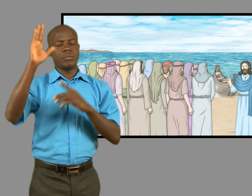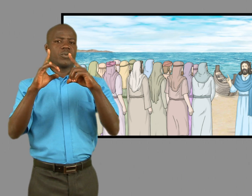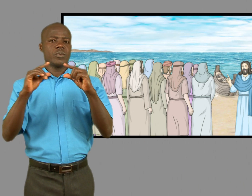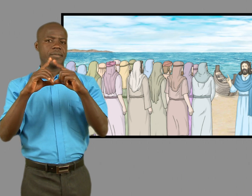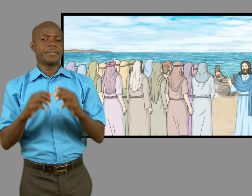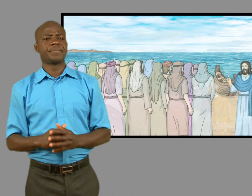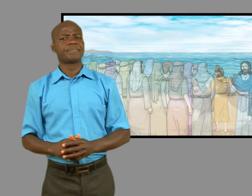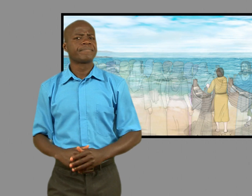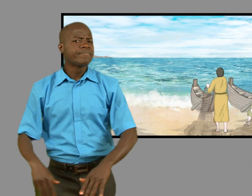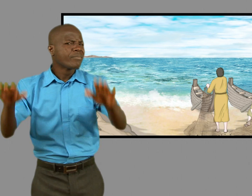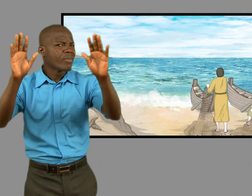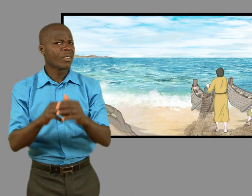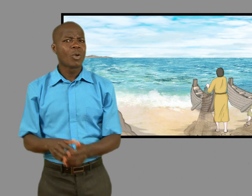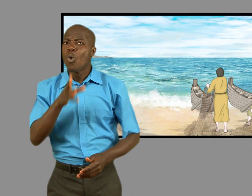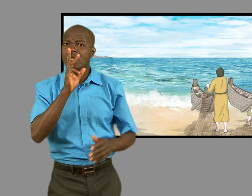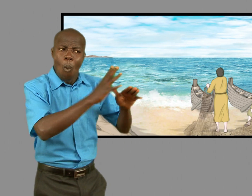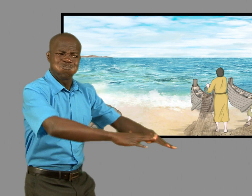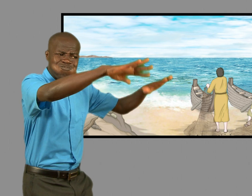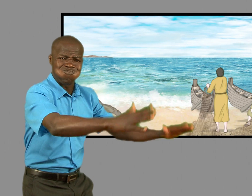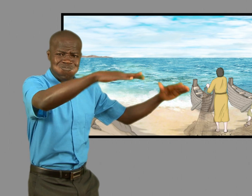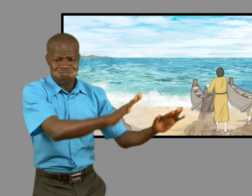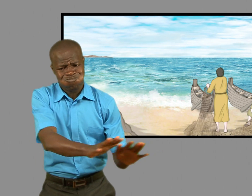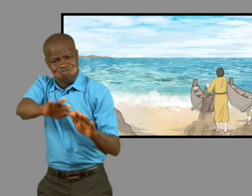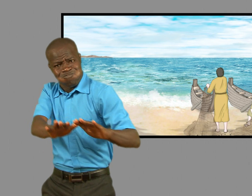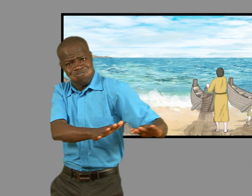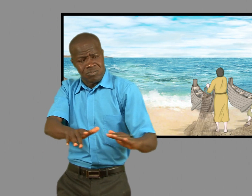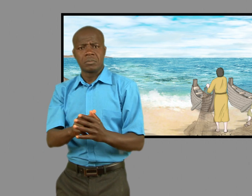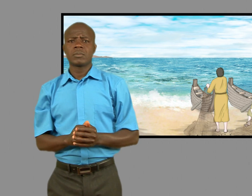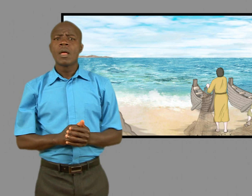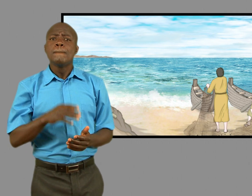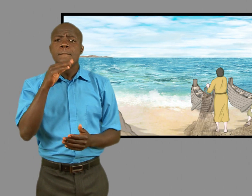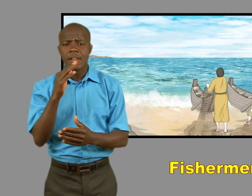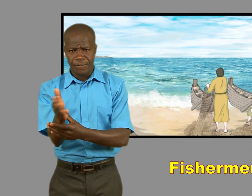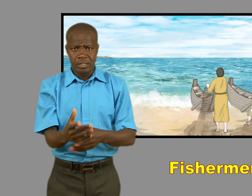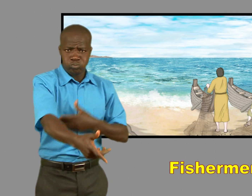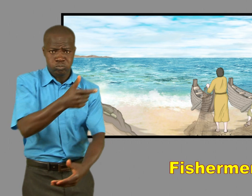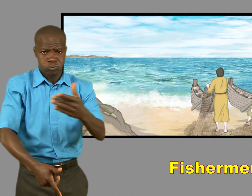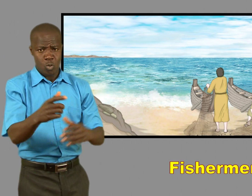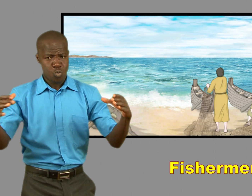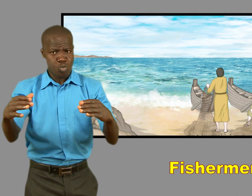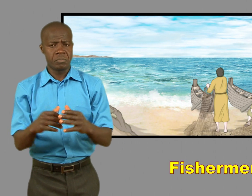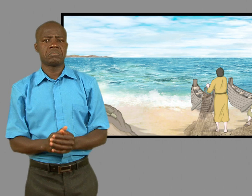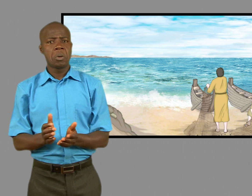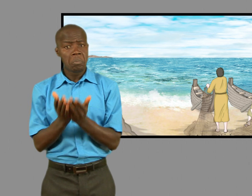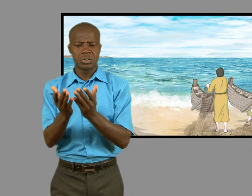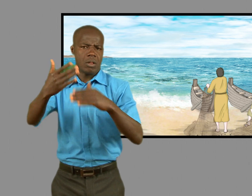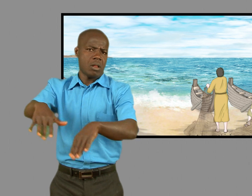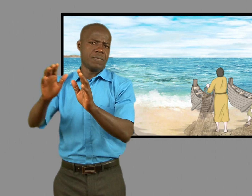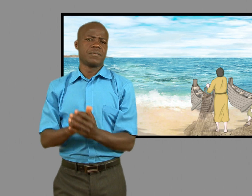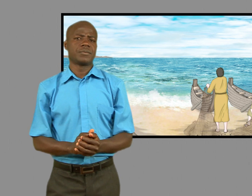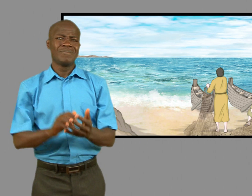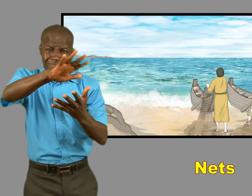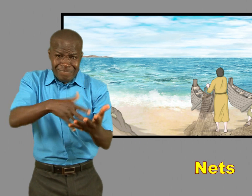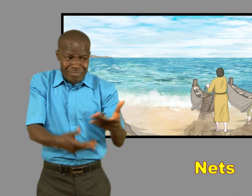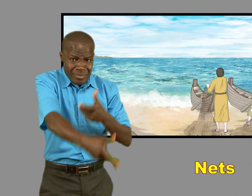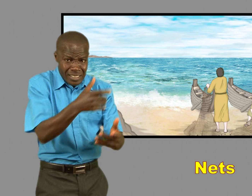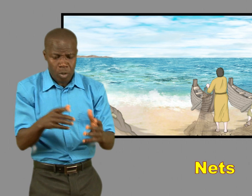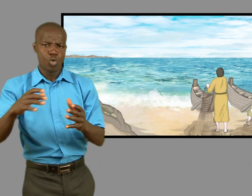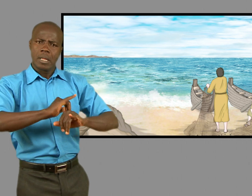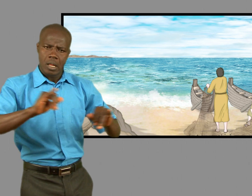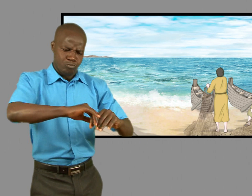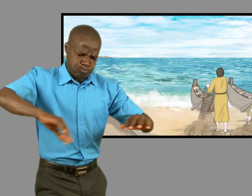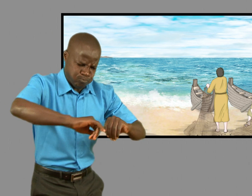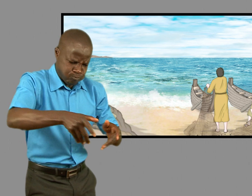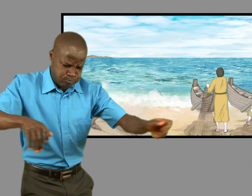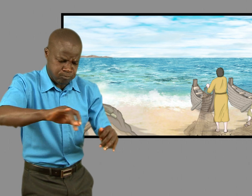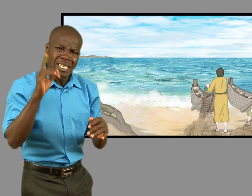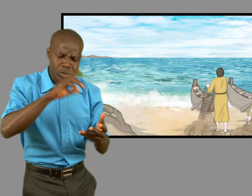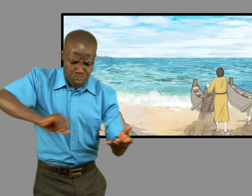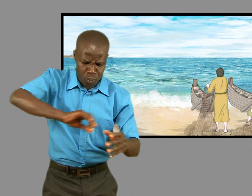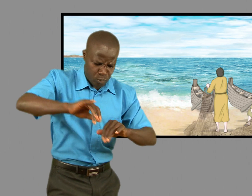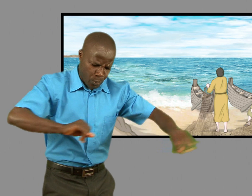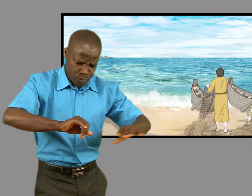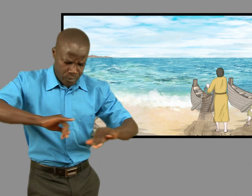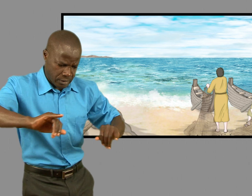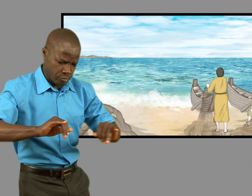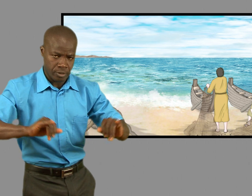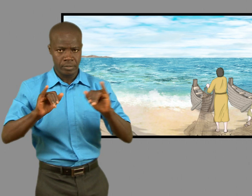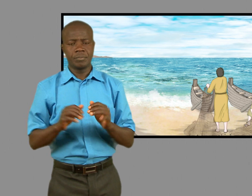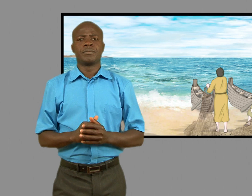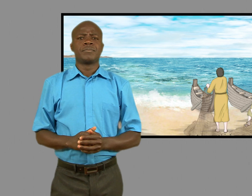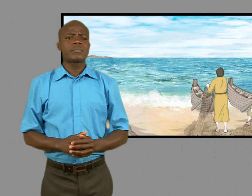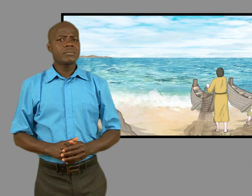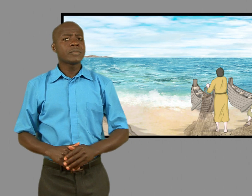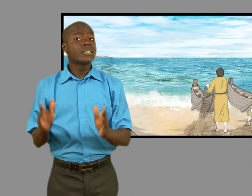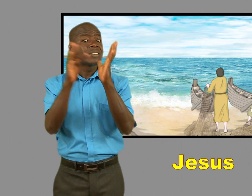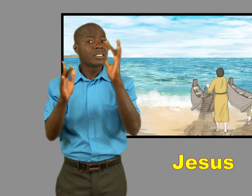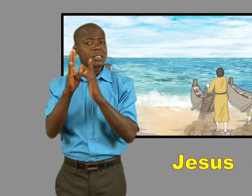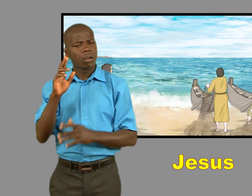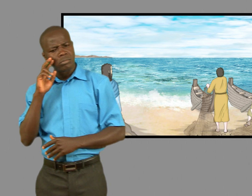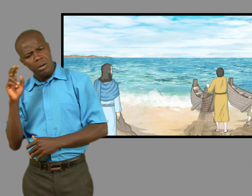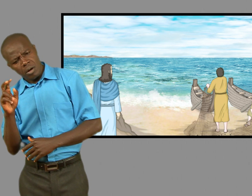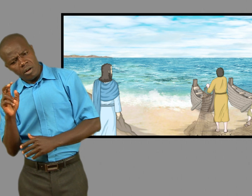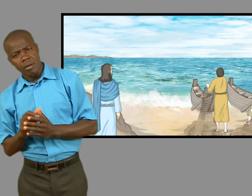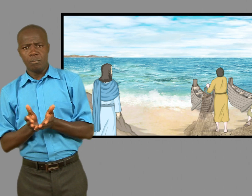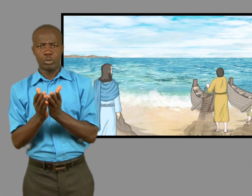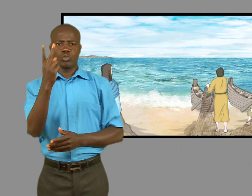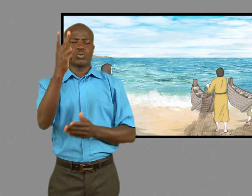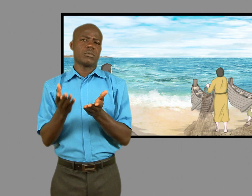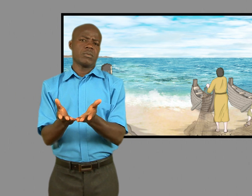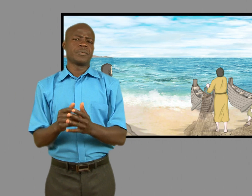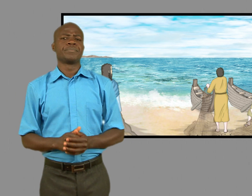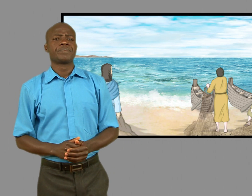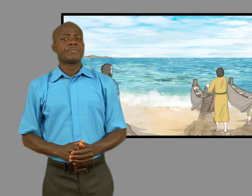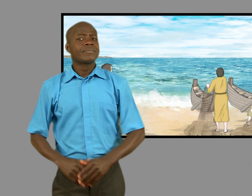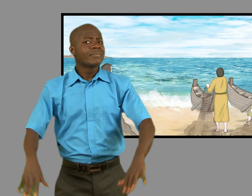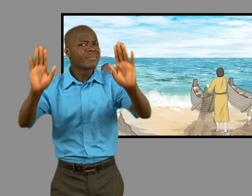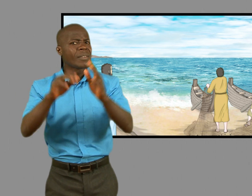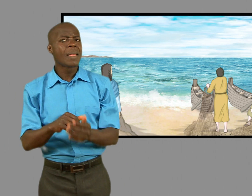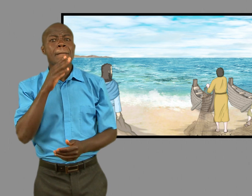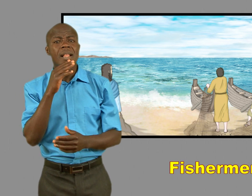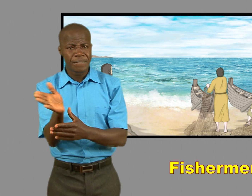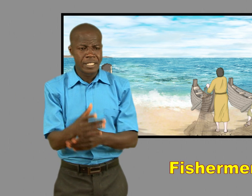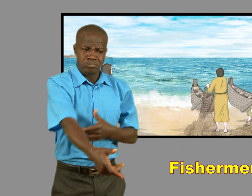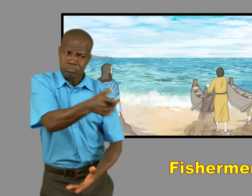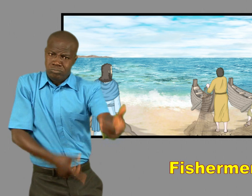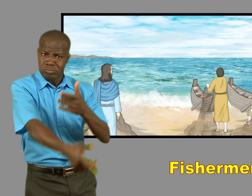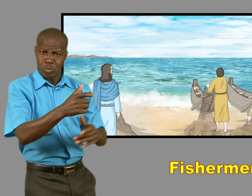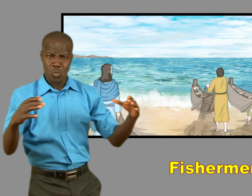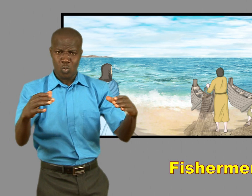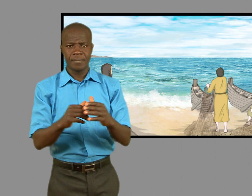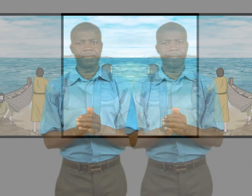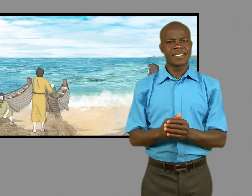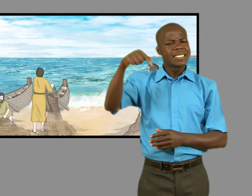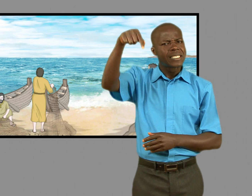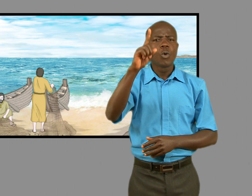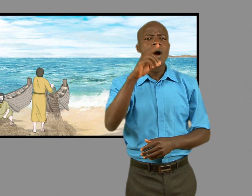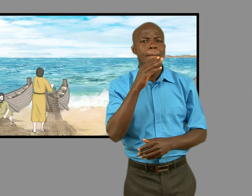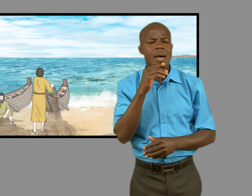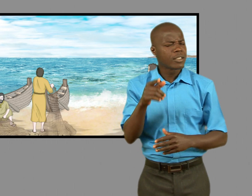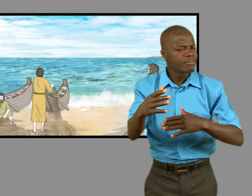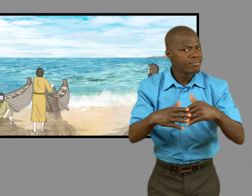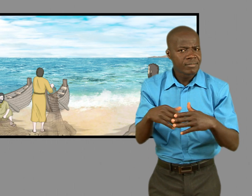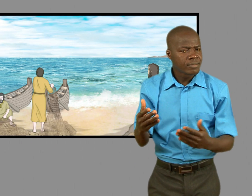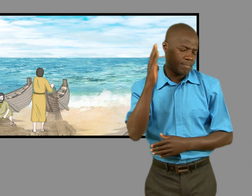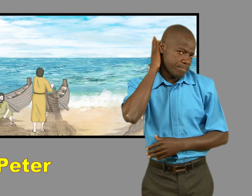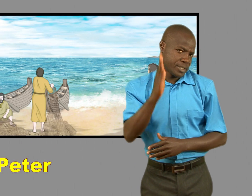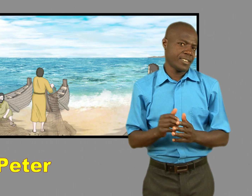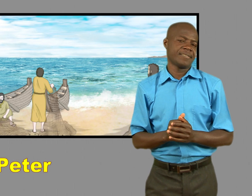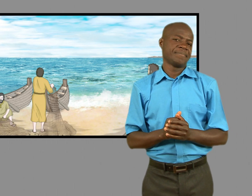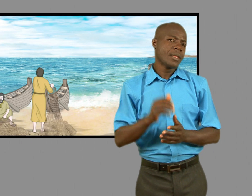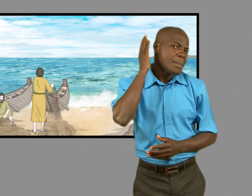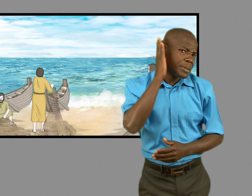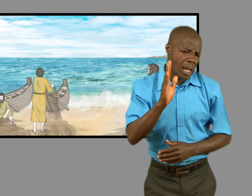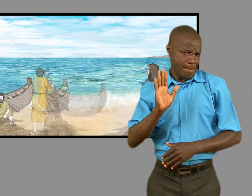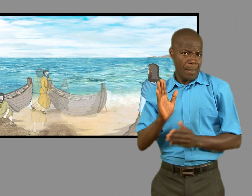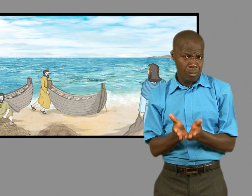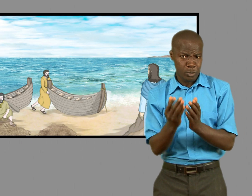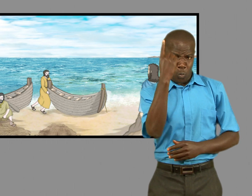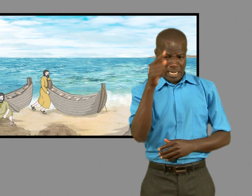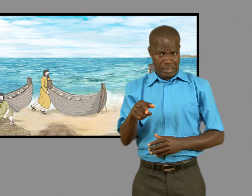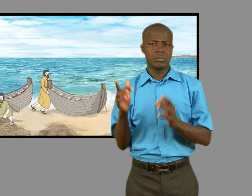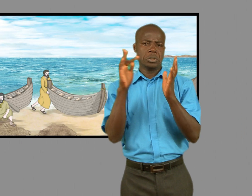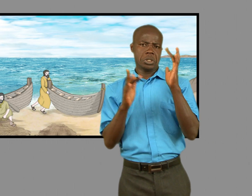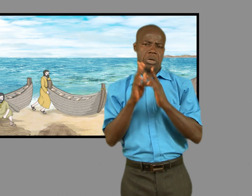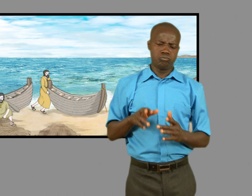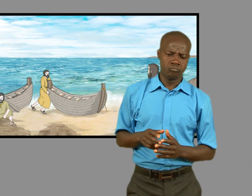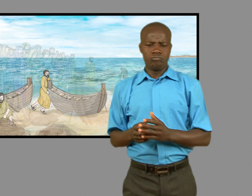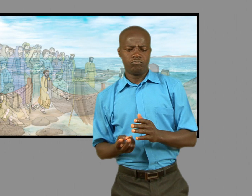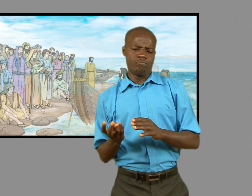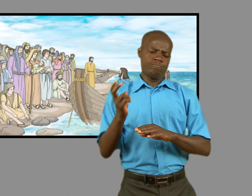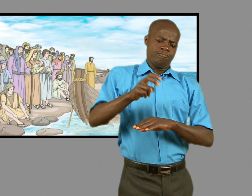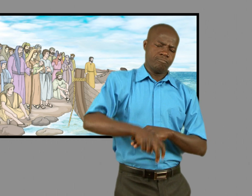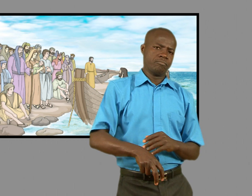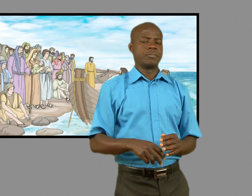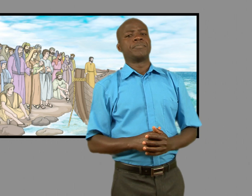The fishermen had left them and were washing their nets.